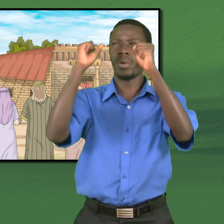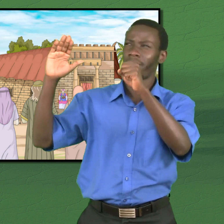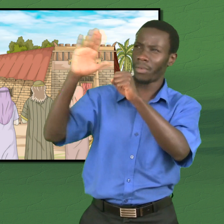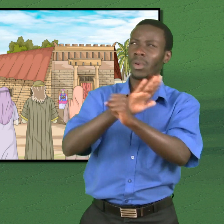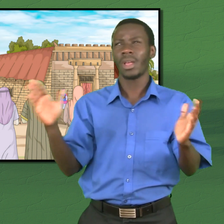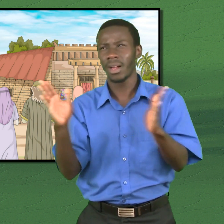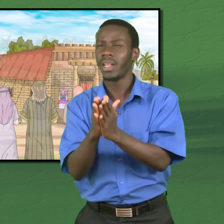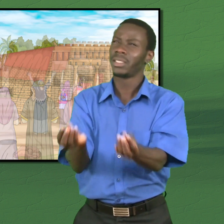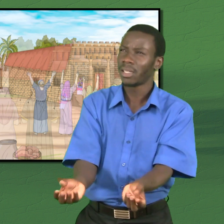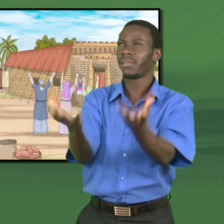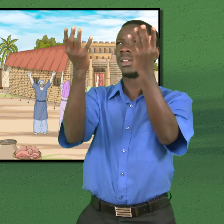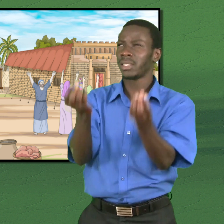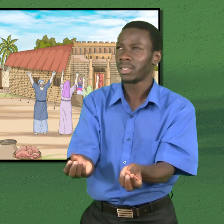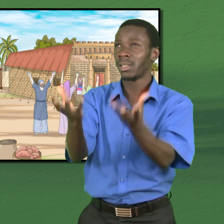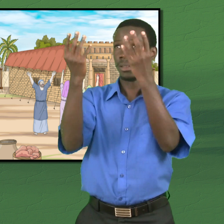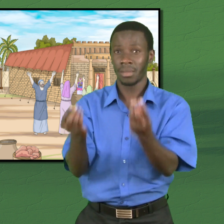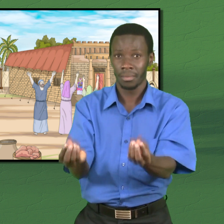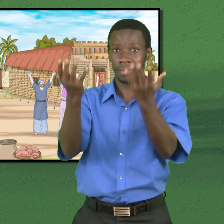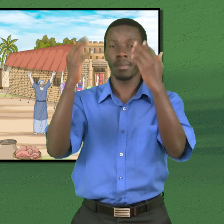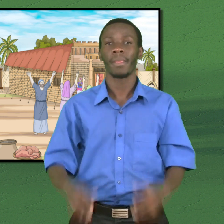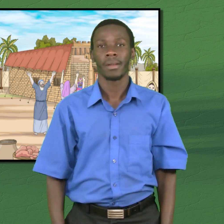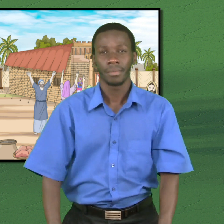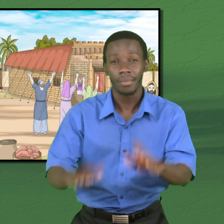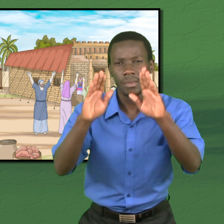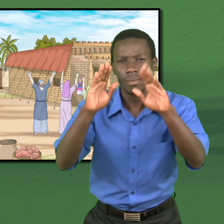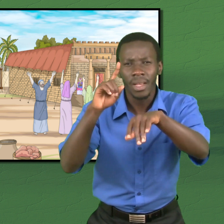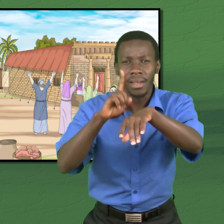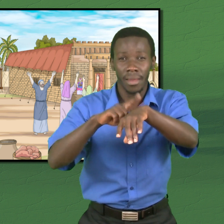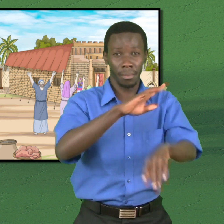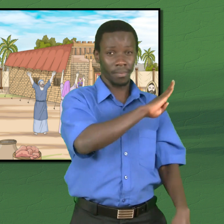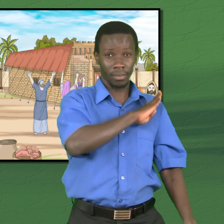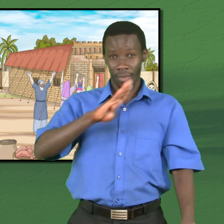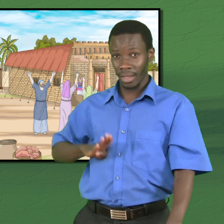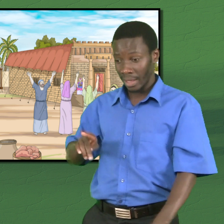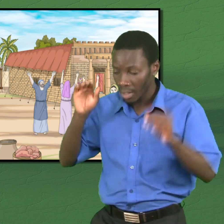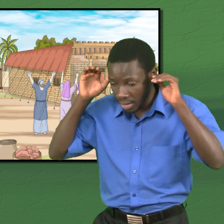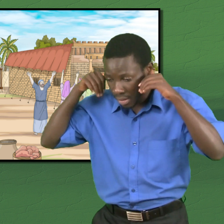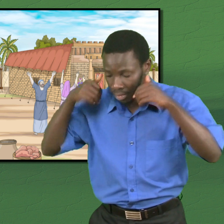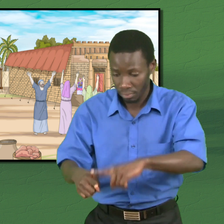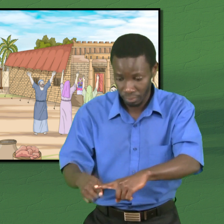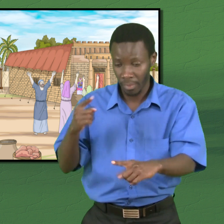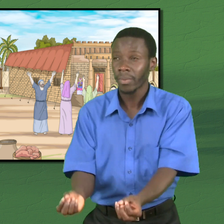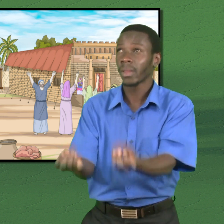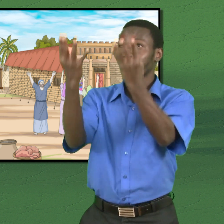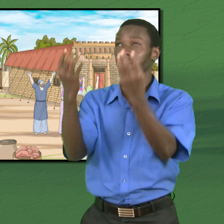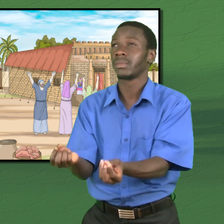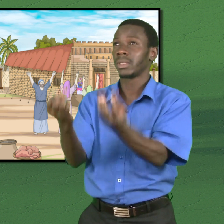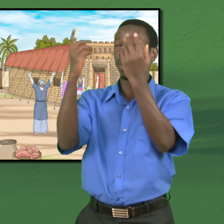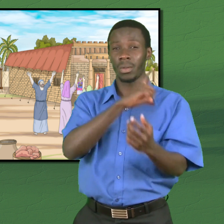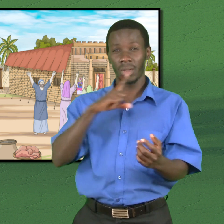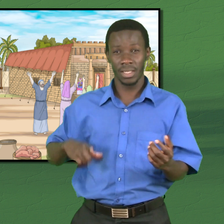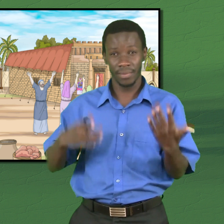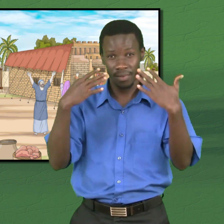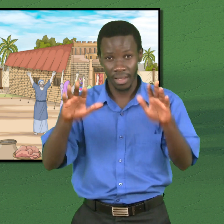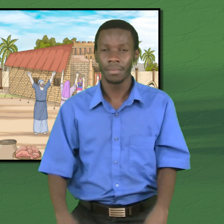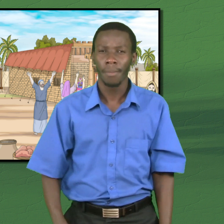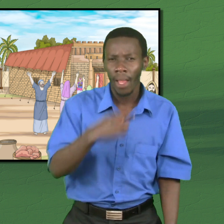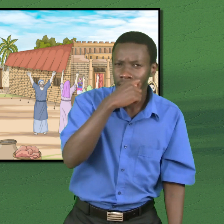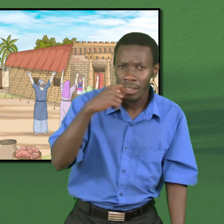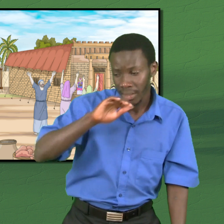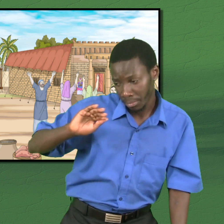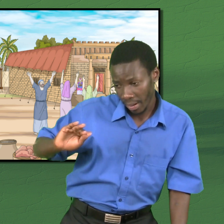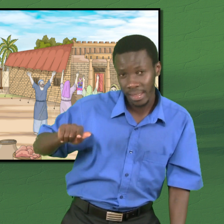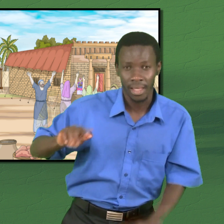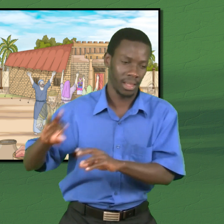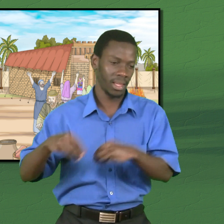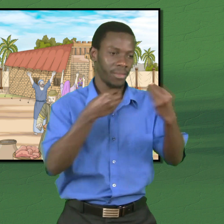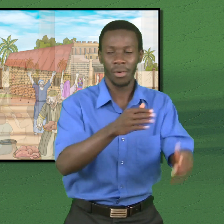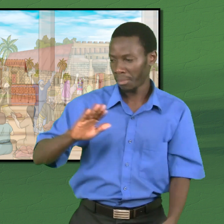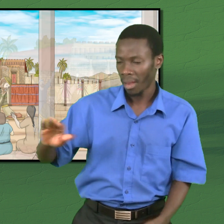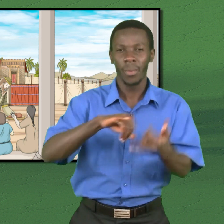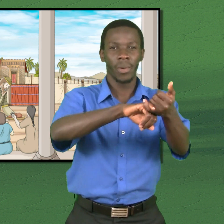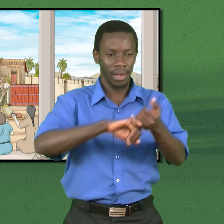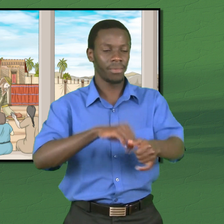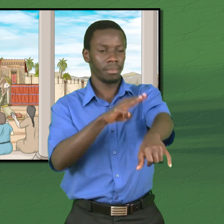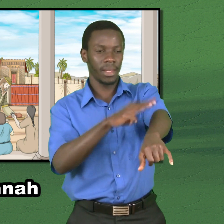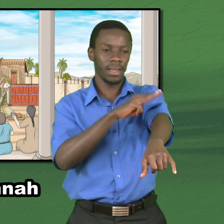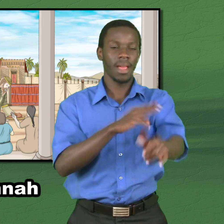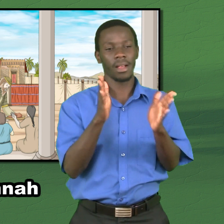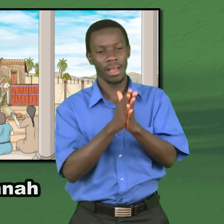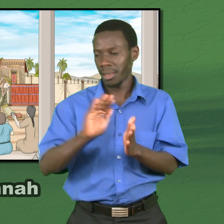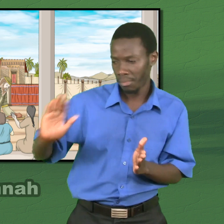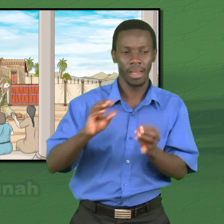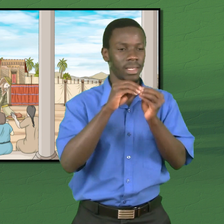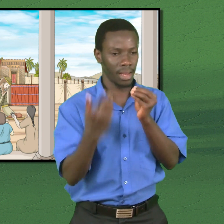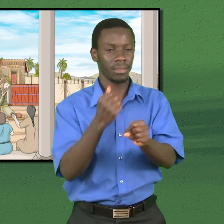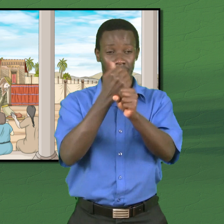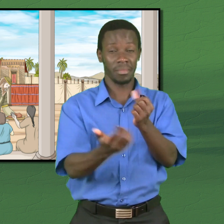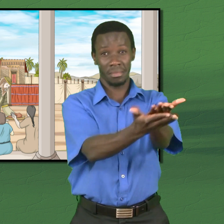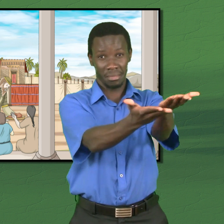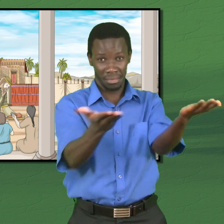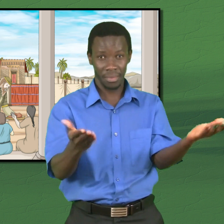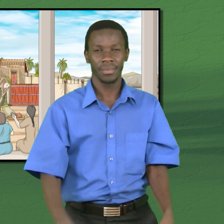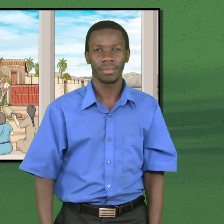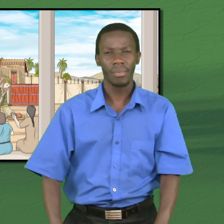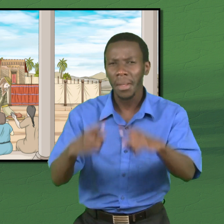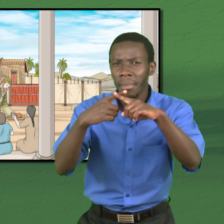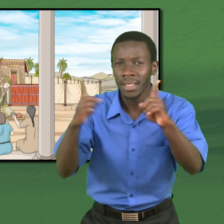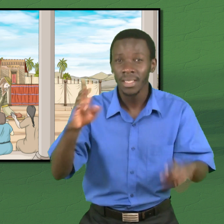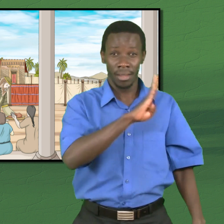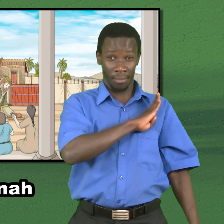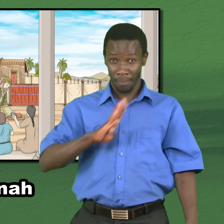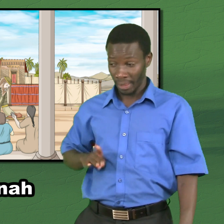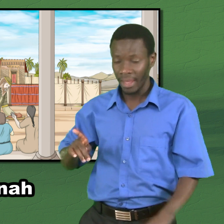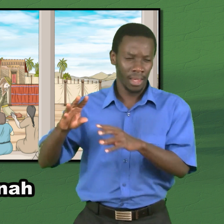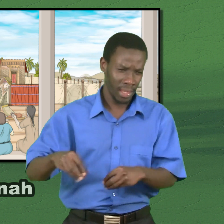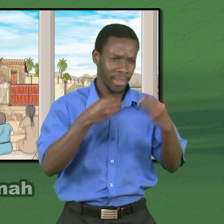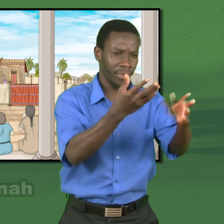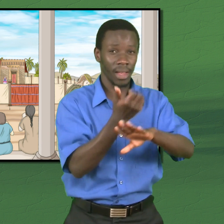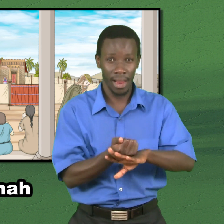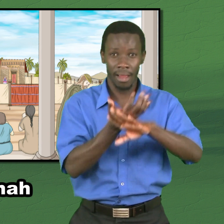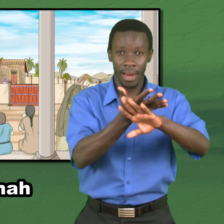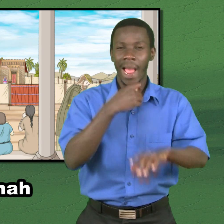And whenever the day came for Elkanah to present his sacrifice, he would give portions to his wife Peninnah and to all her sons and daughters.